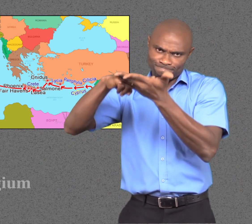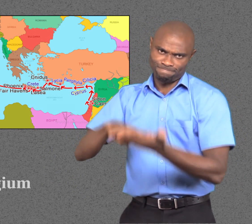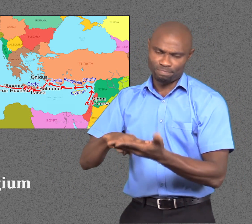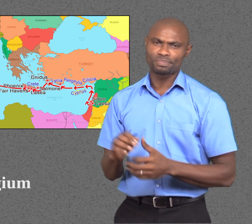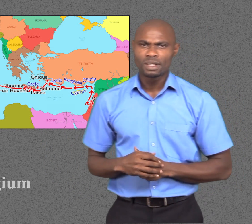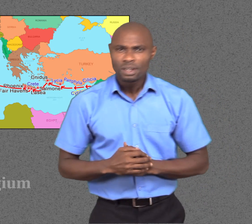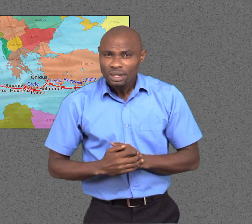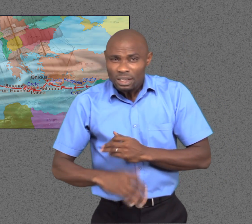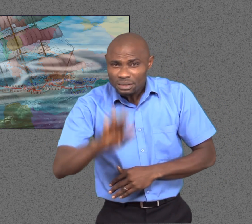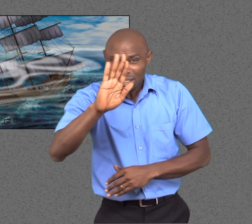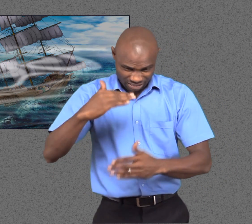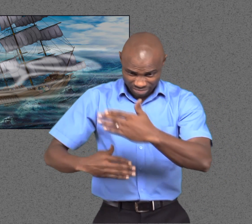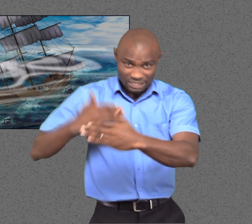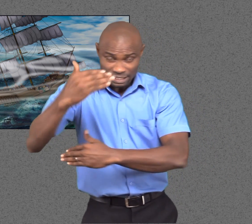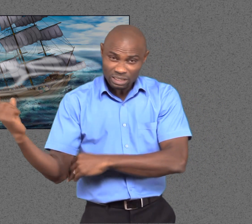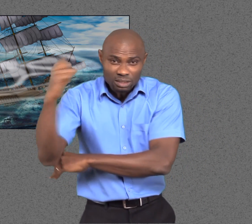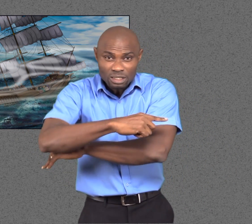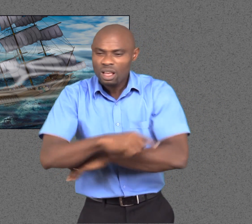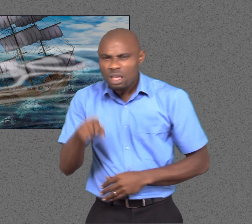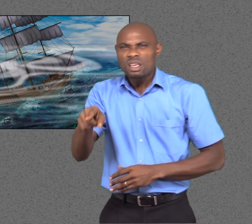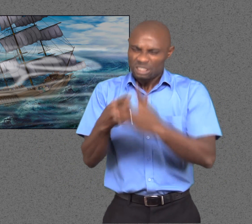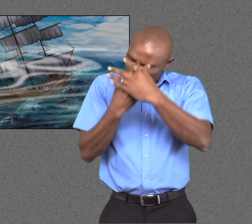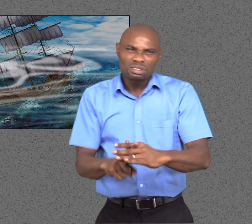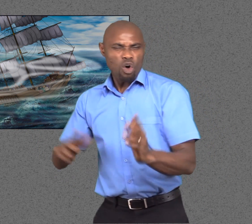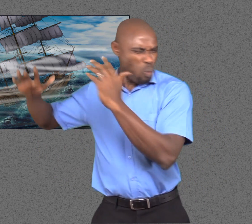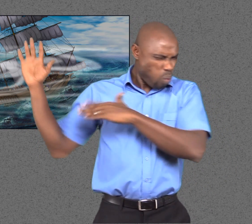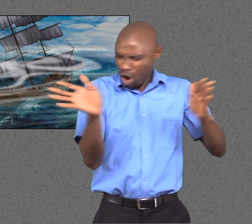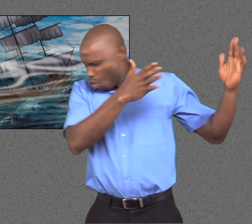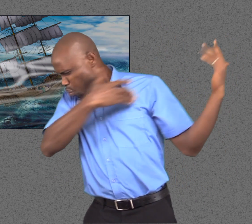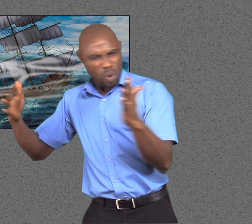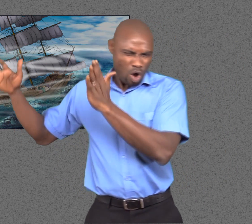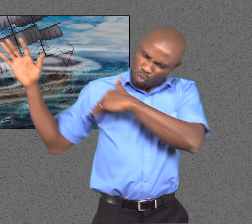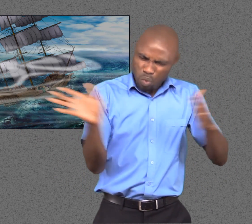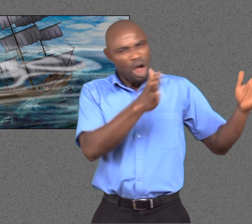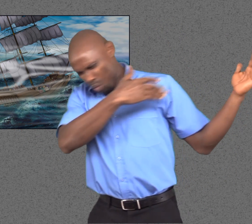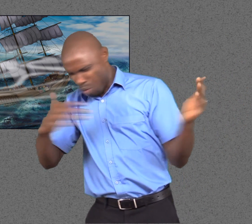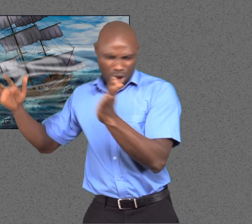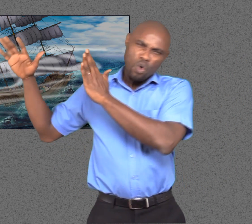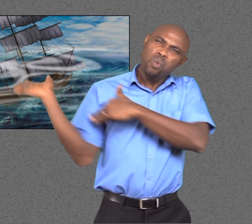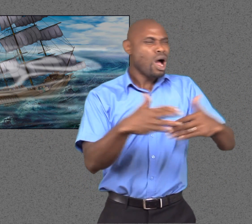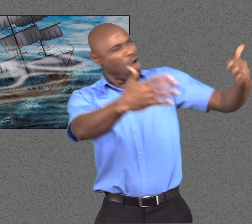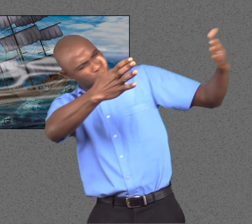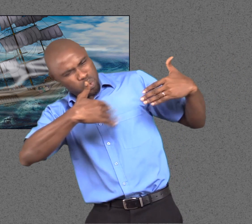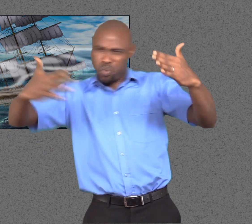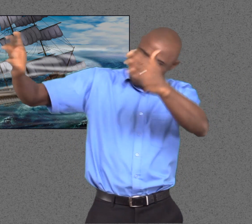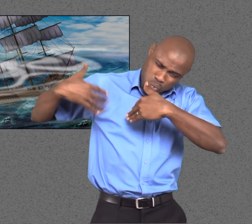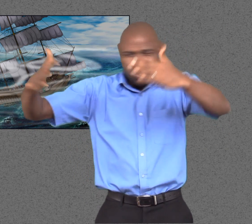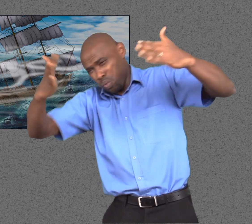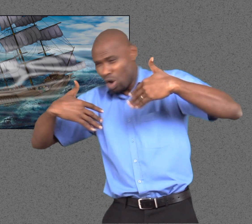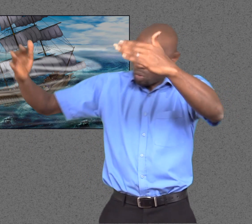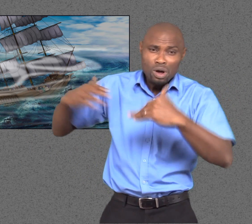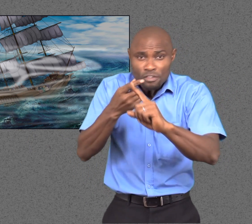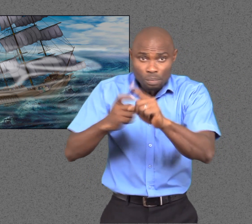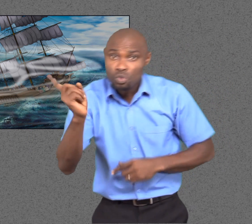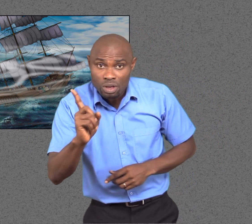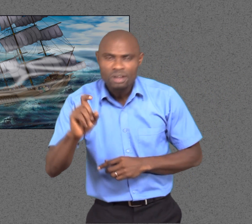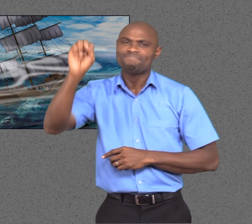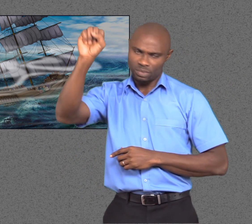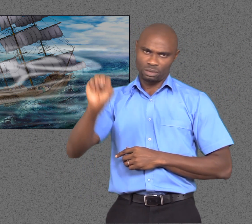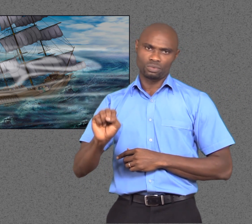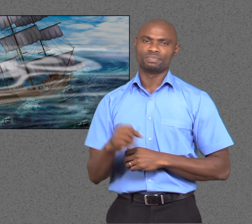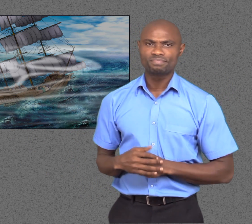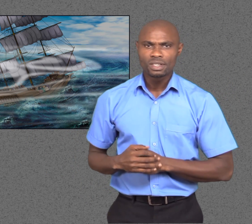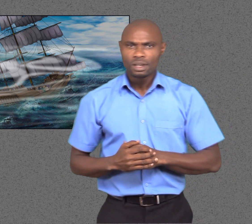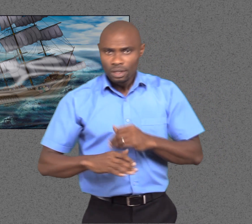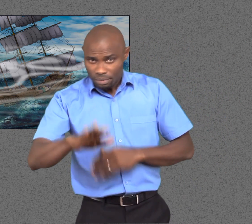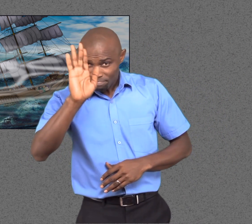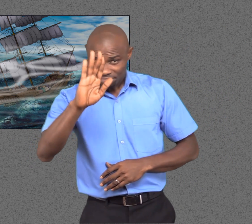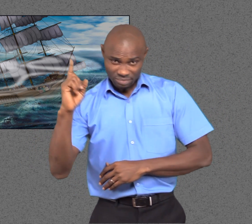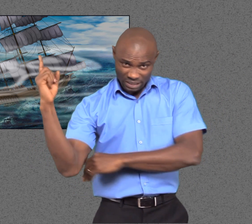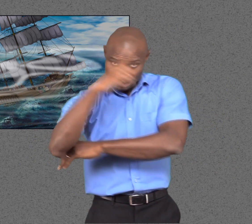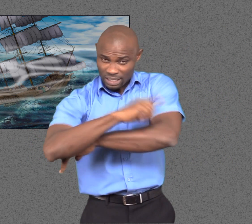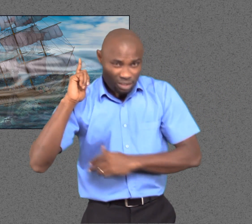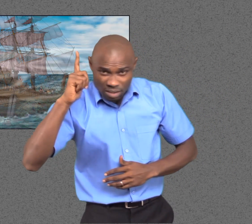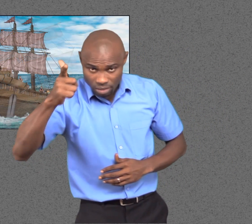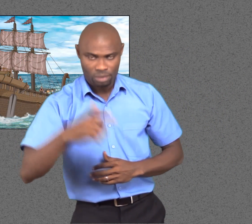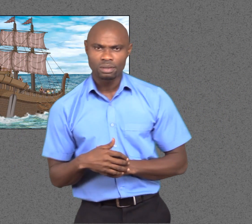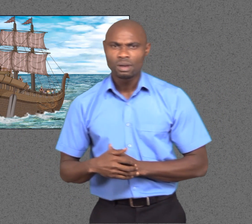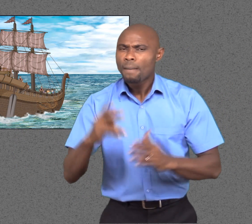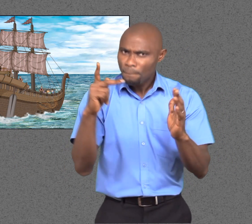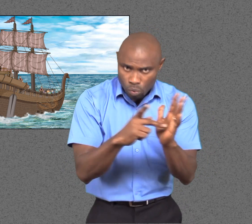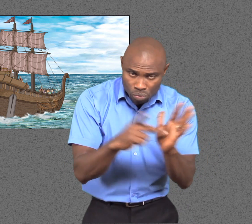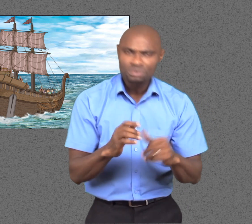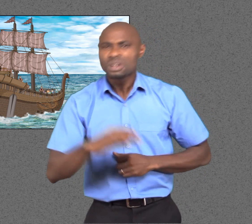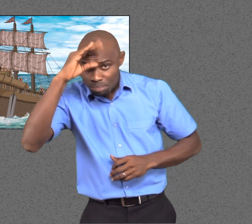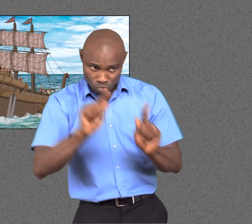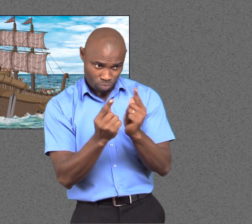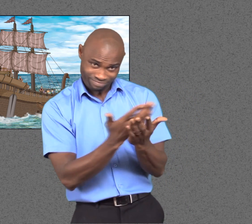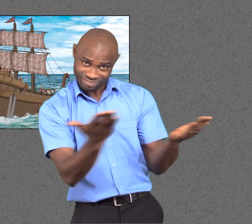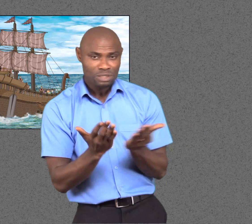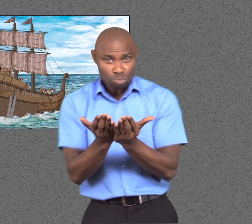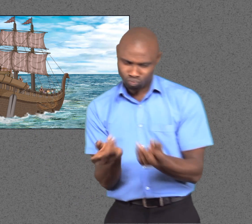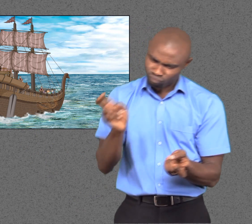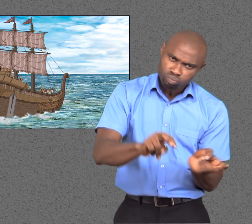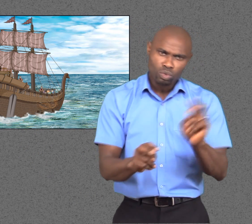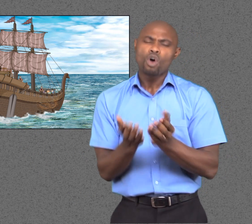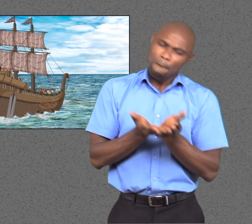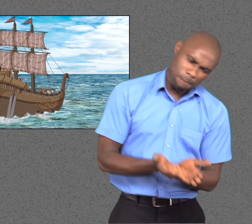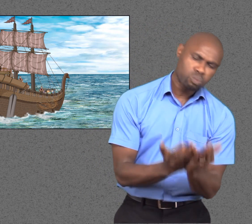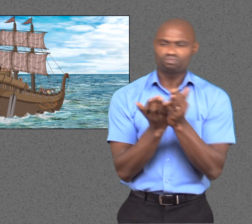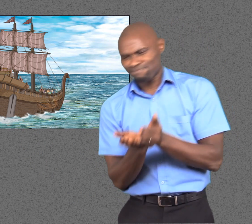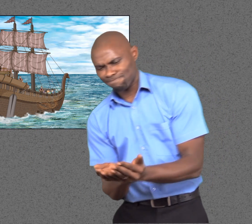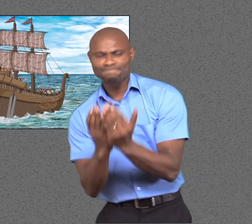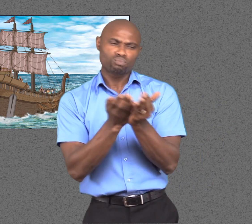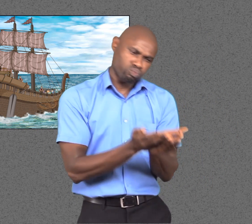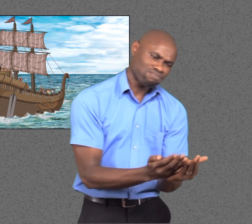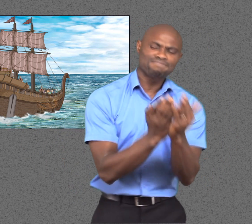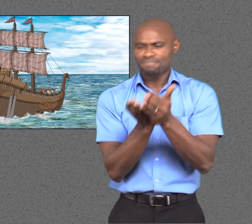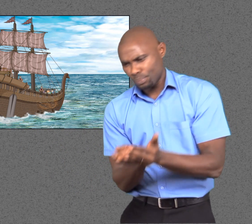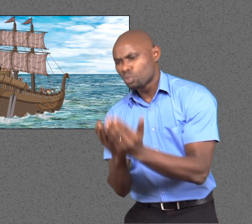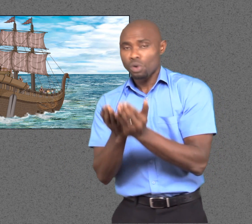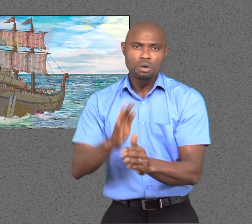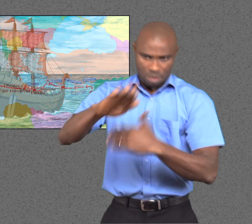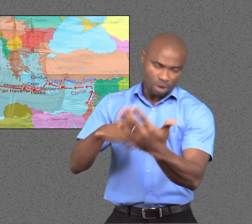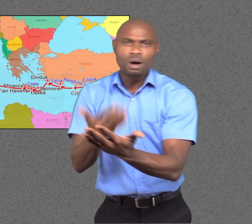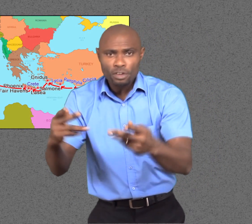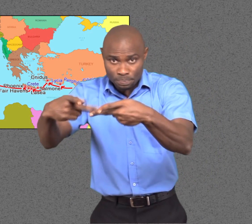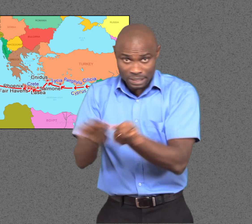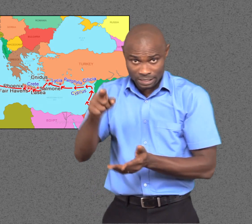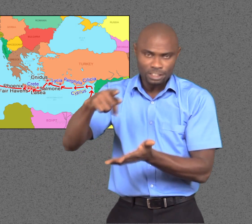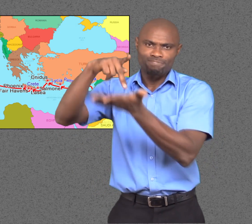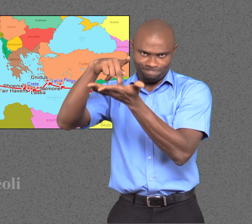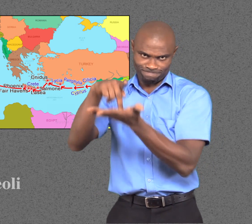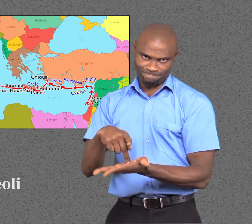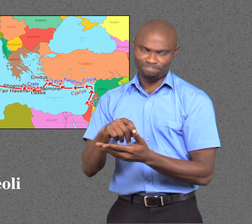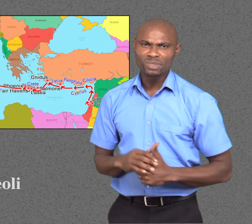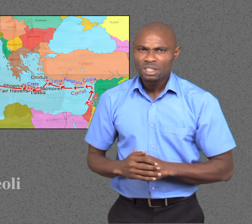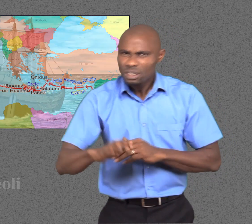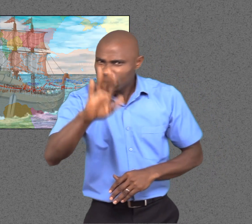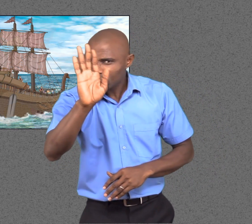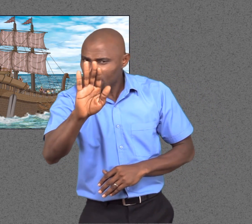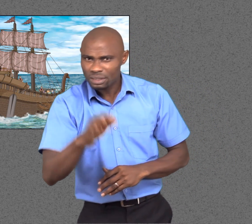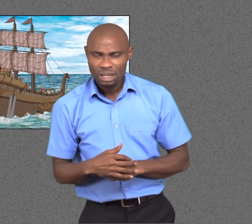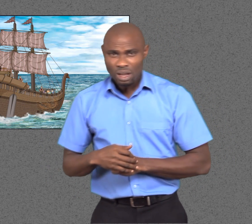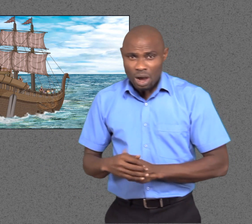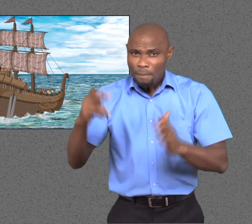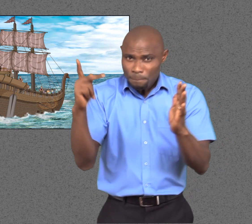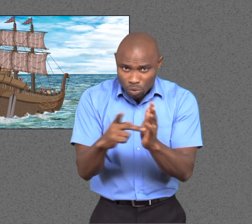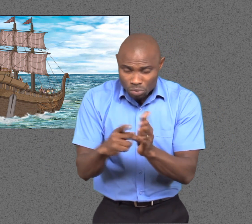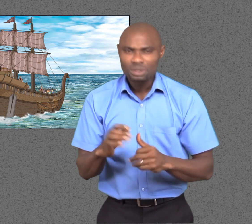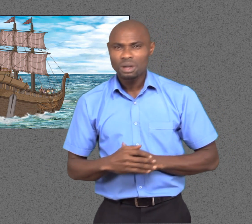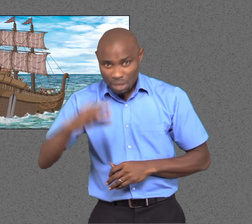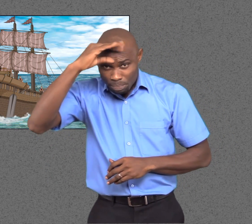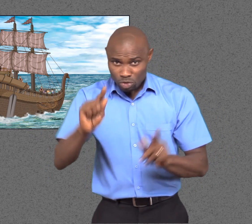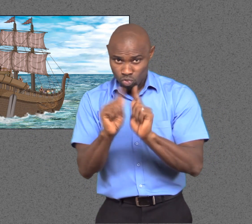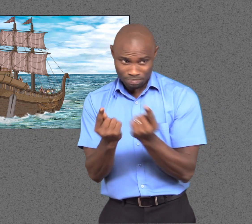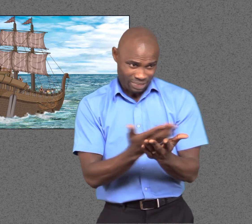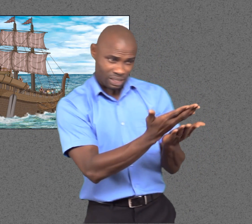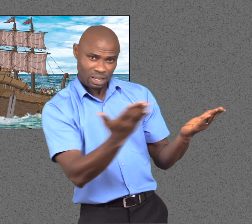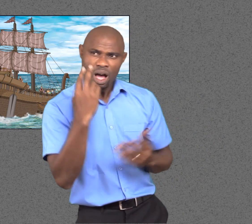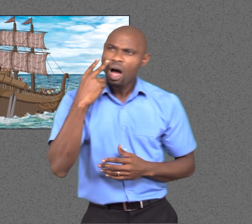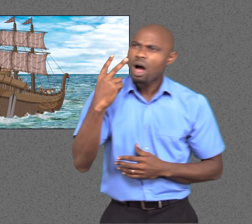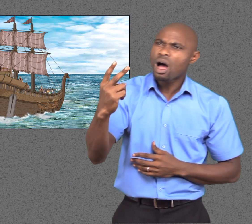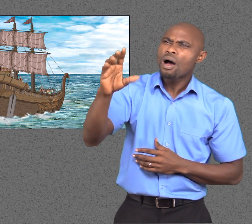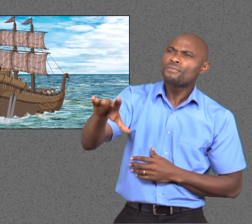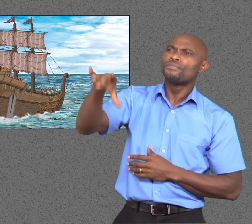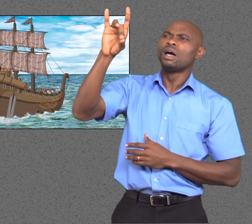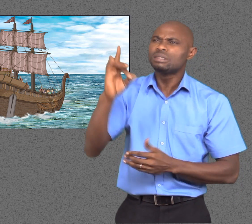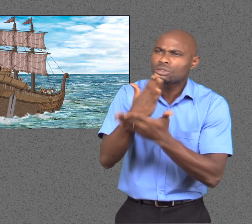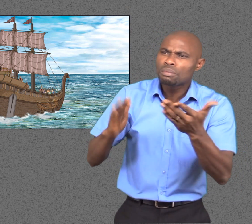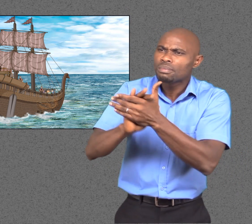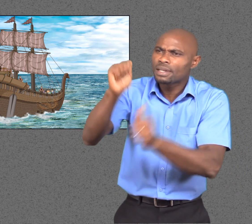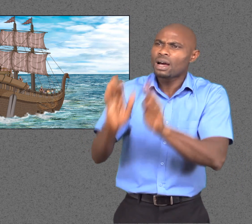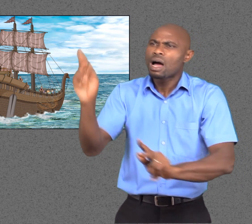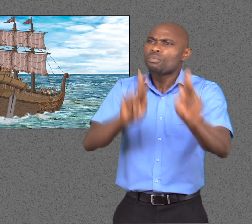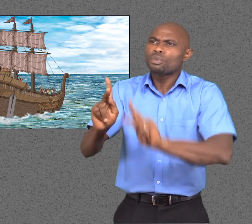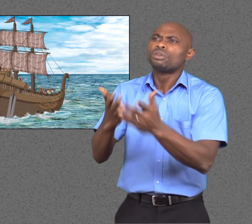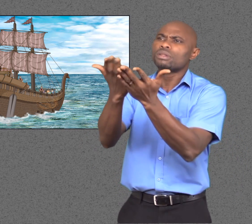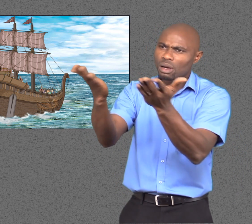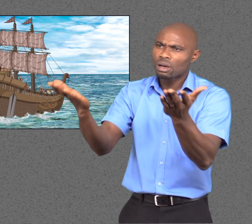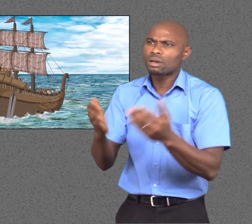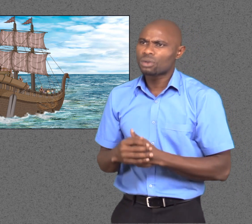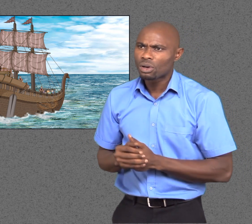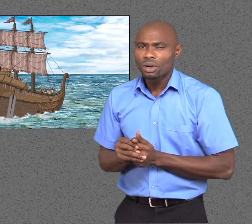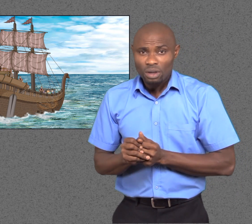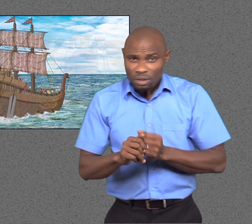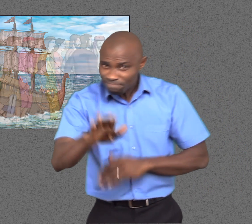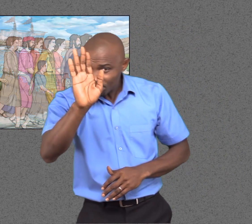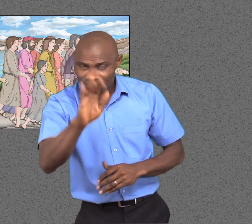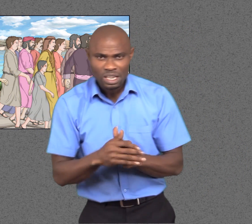After one day, a south wind came up, and on the second day we arrived at Puteoli.